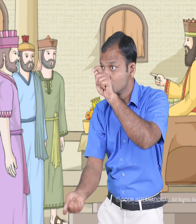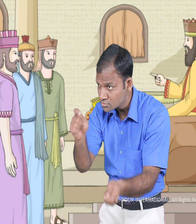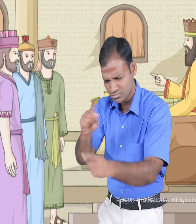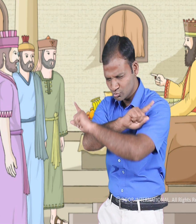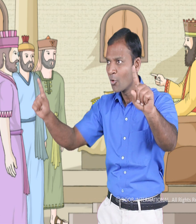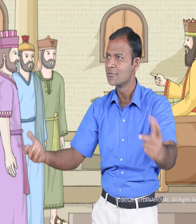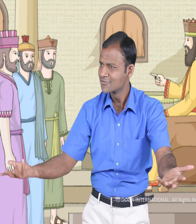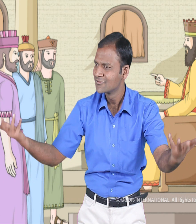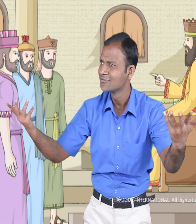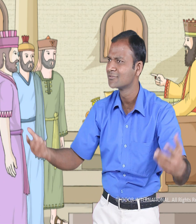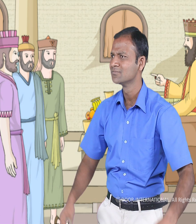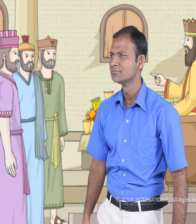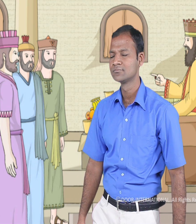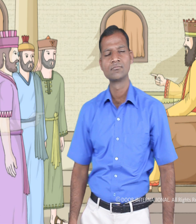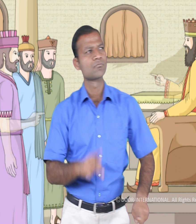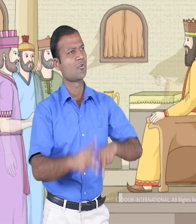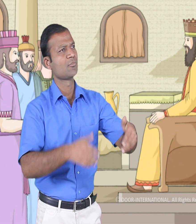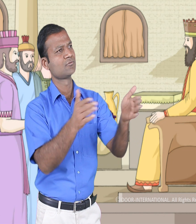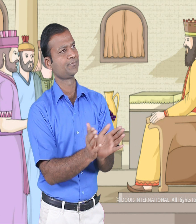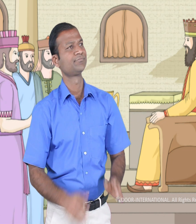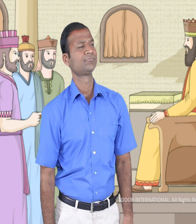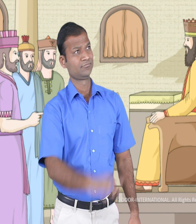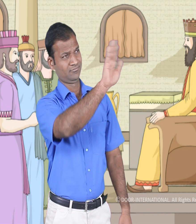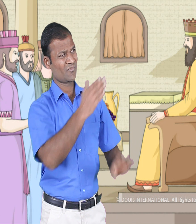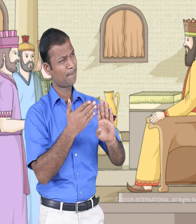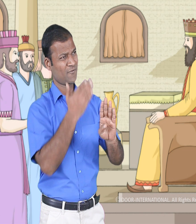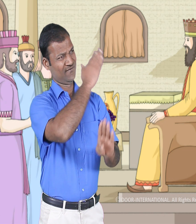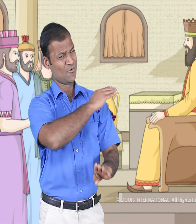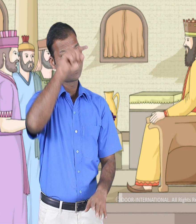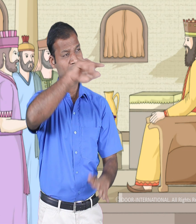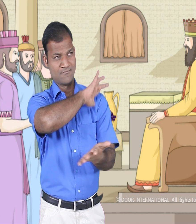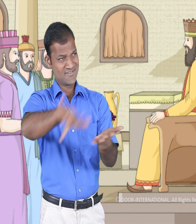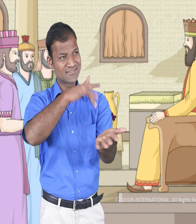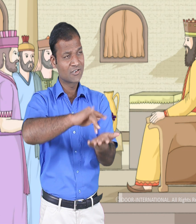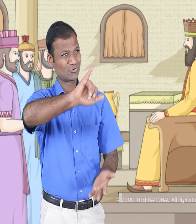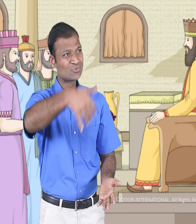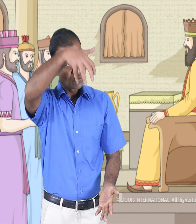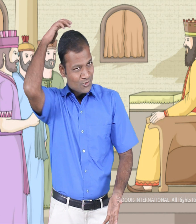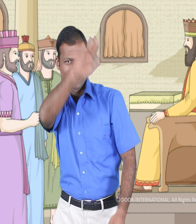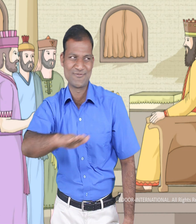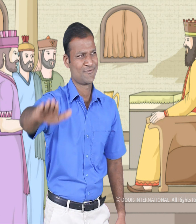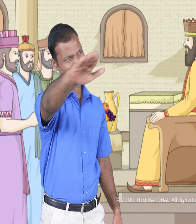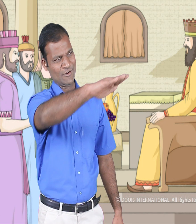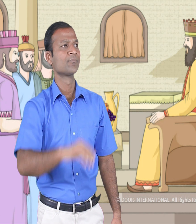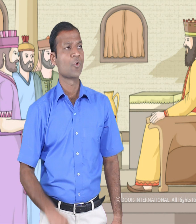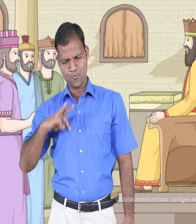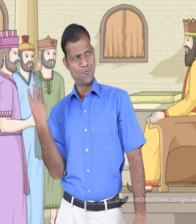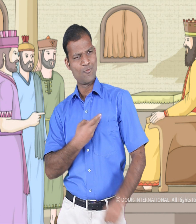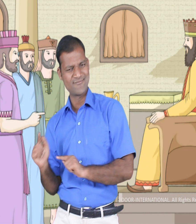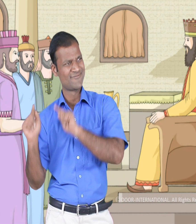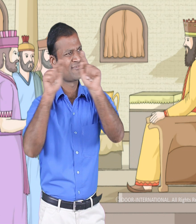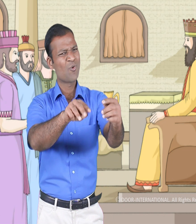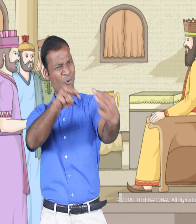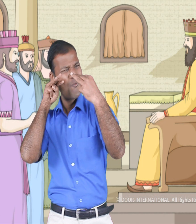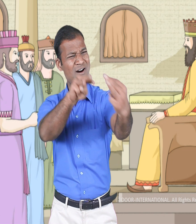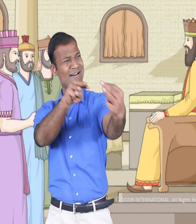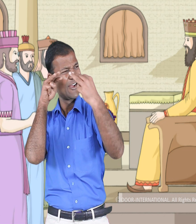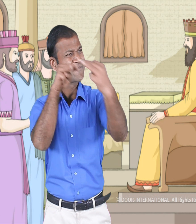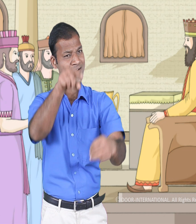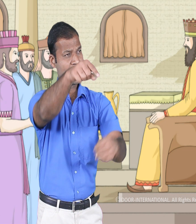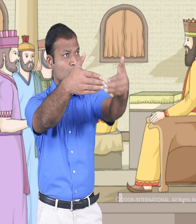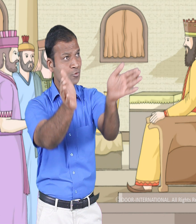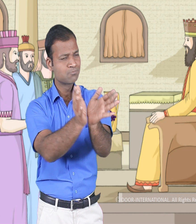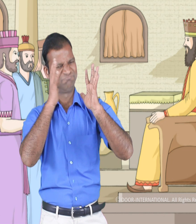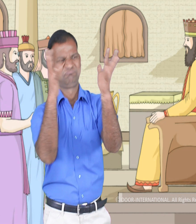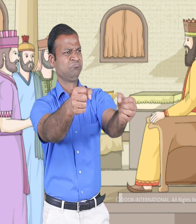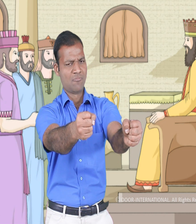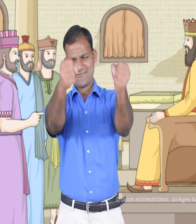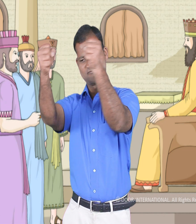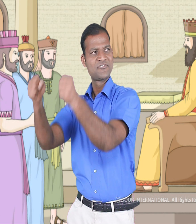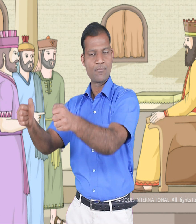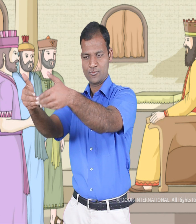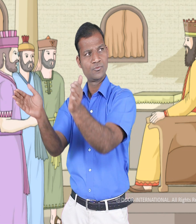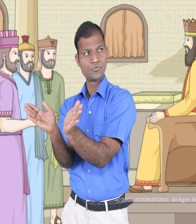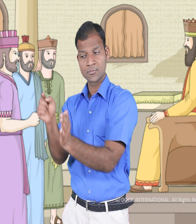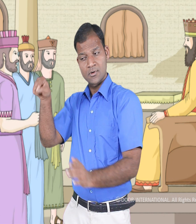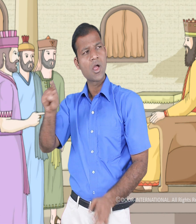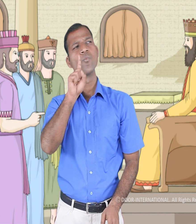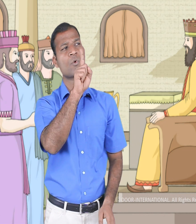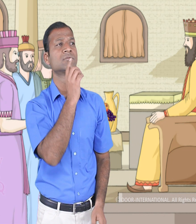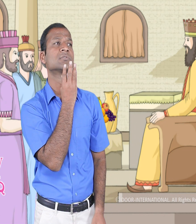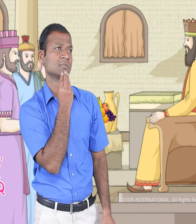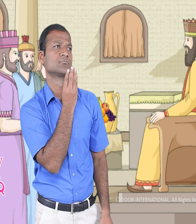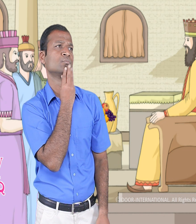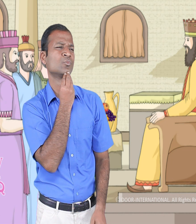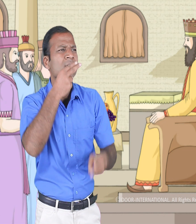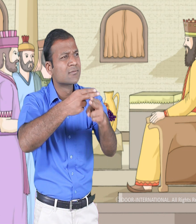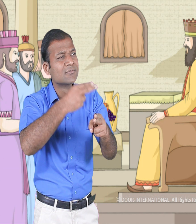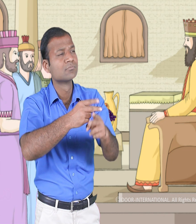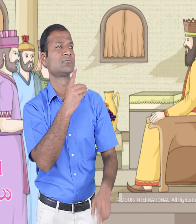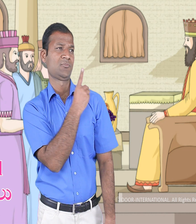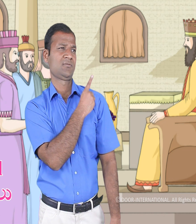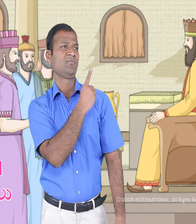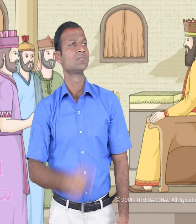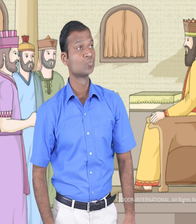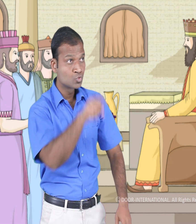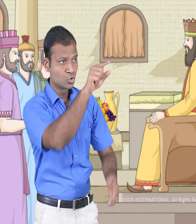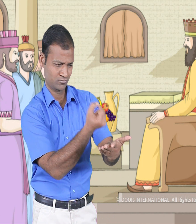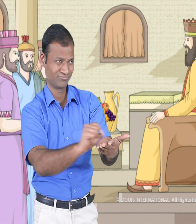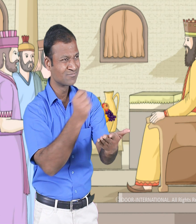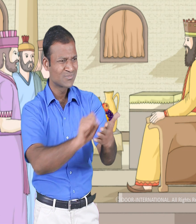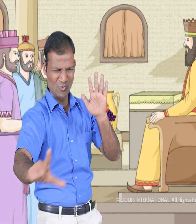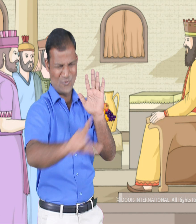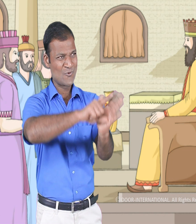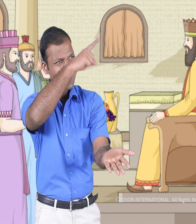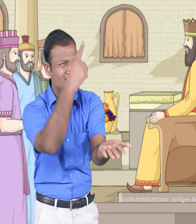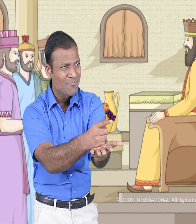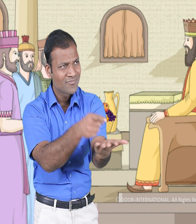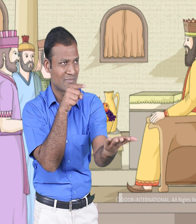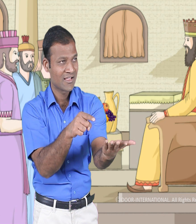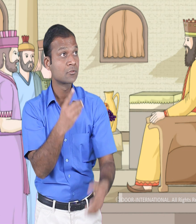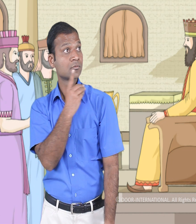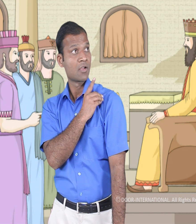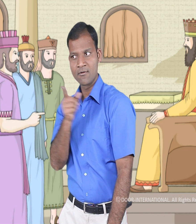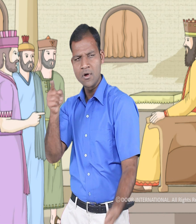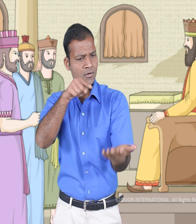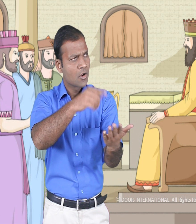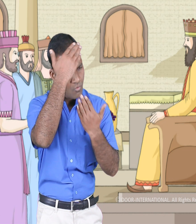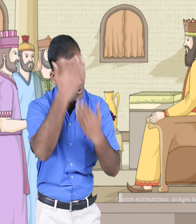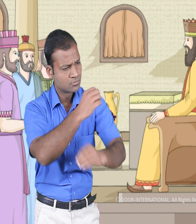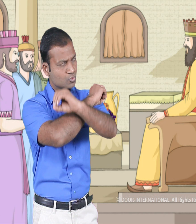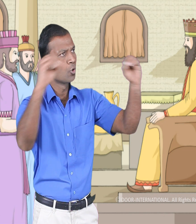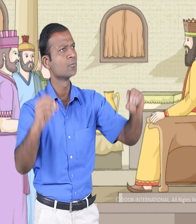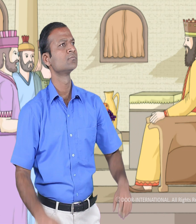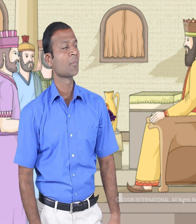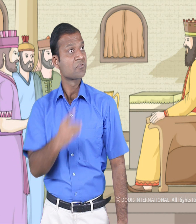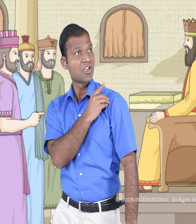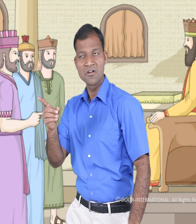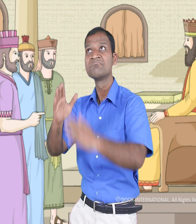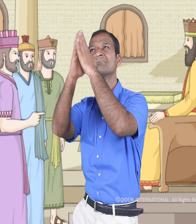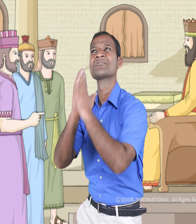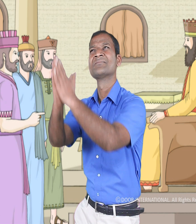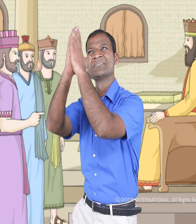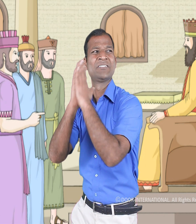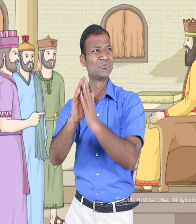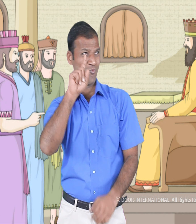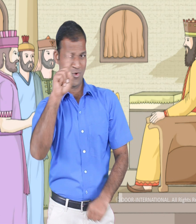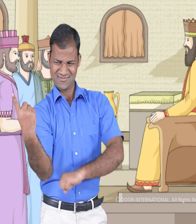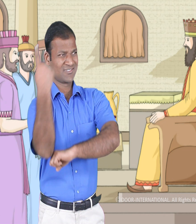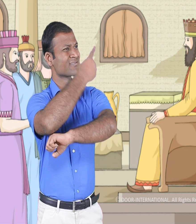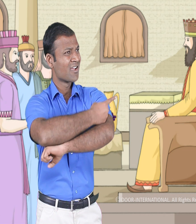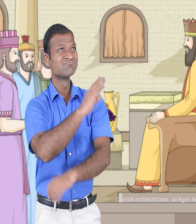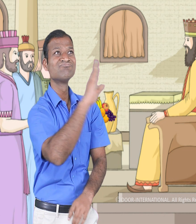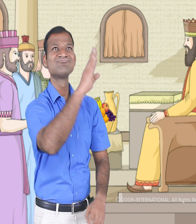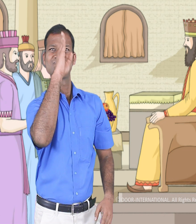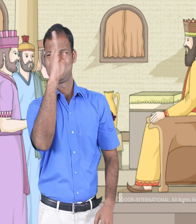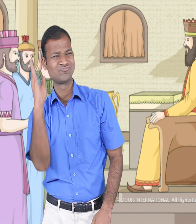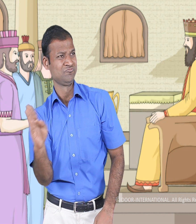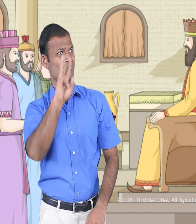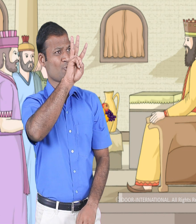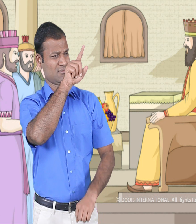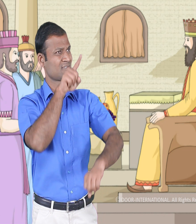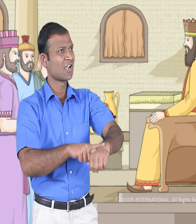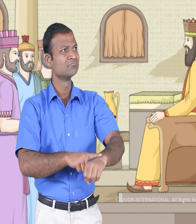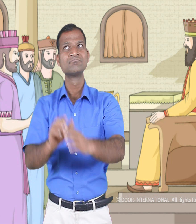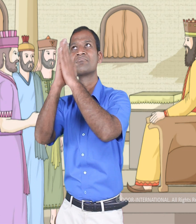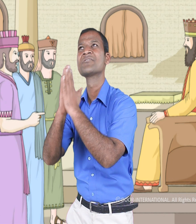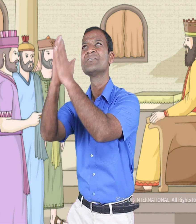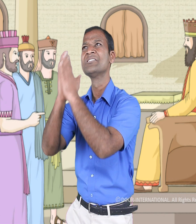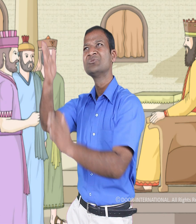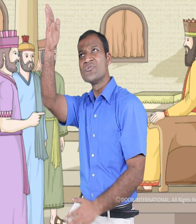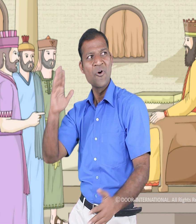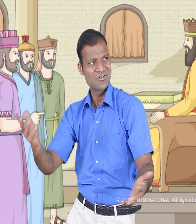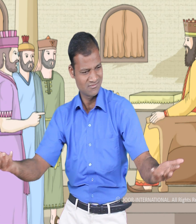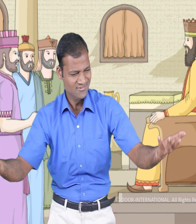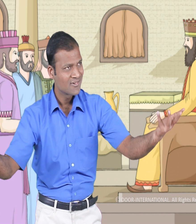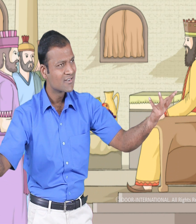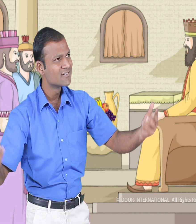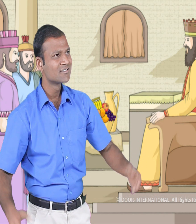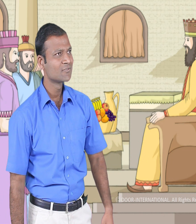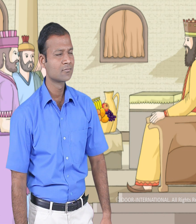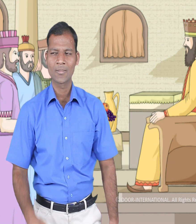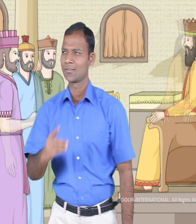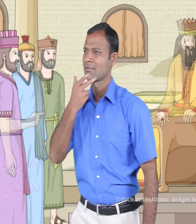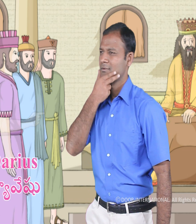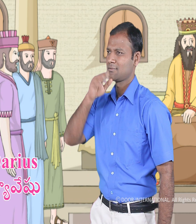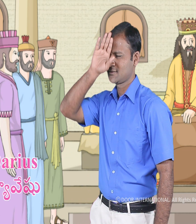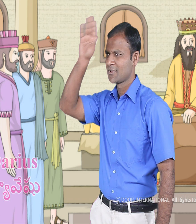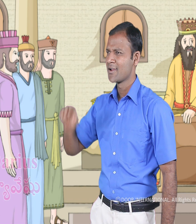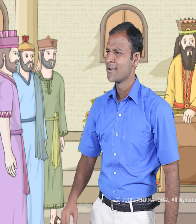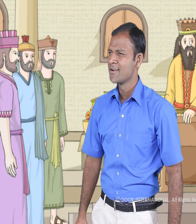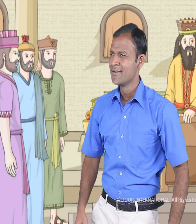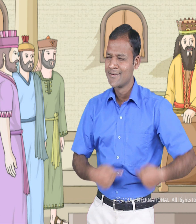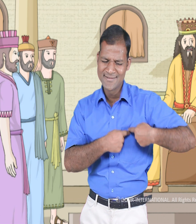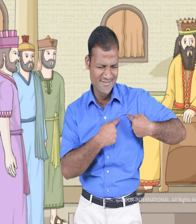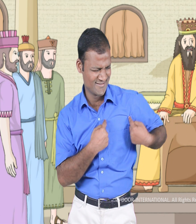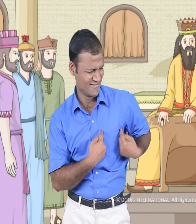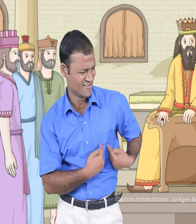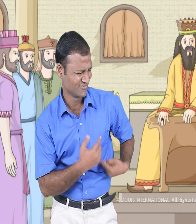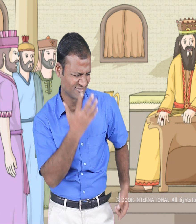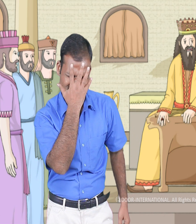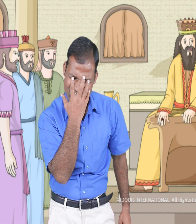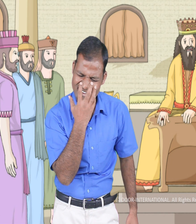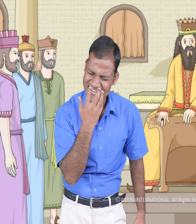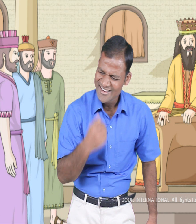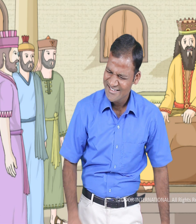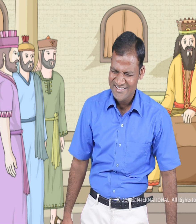Then they told the king, “Daniel, one of the exiles from Judah, shows no regard for you, O king, or for the decree that you have signed. He still makes his petition three times a day.”